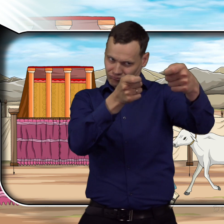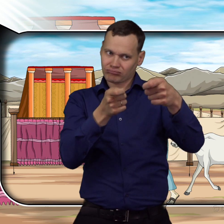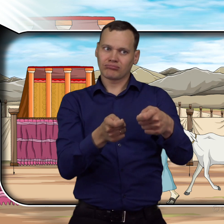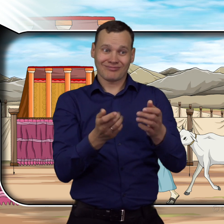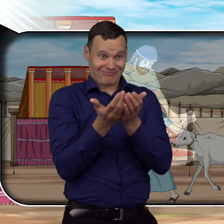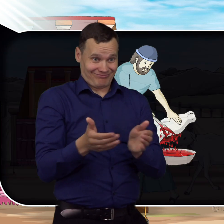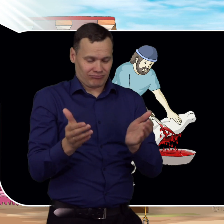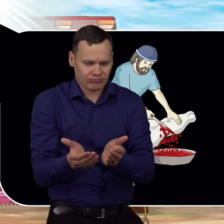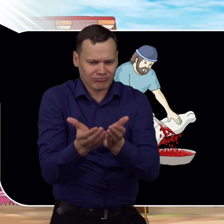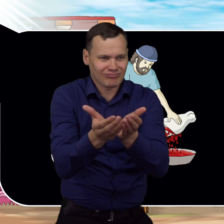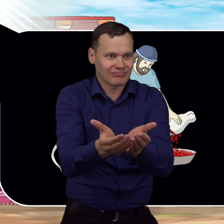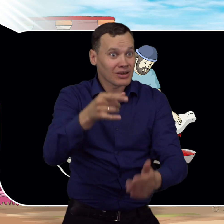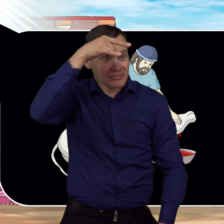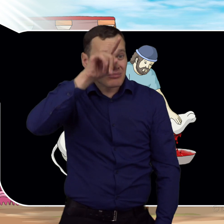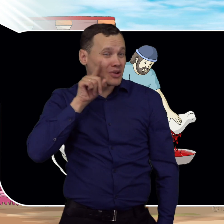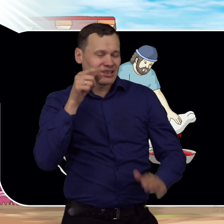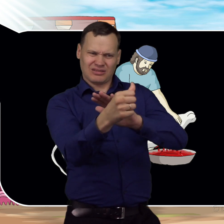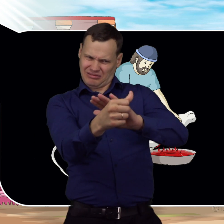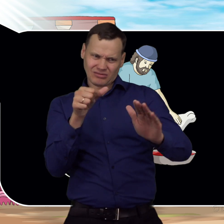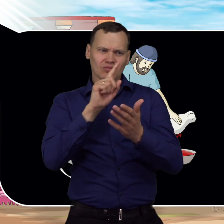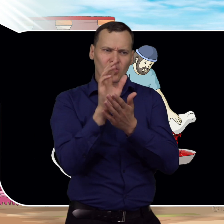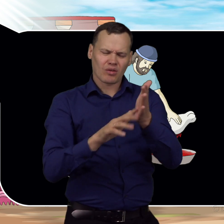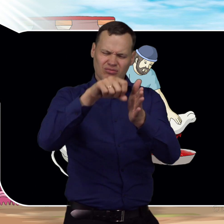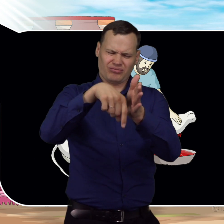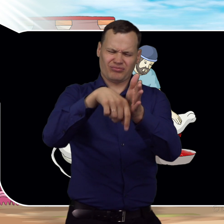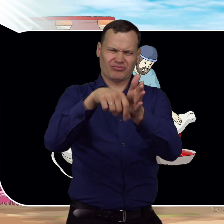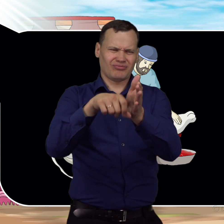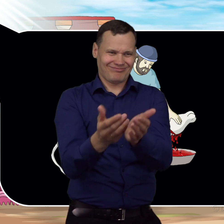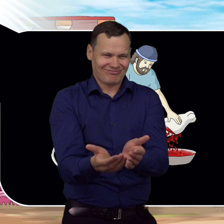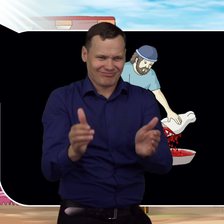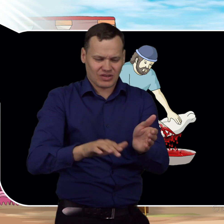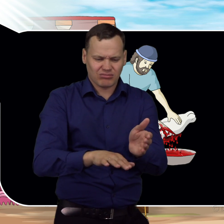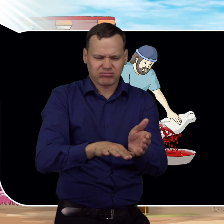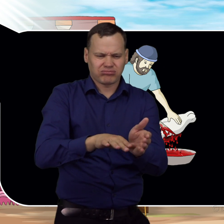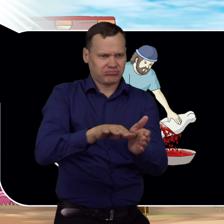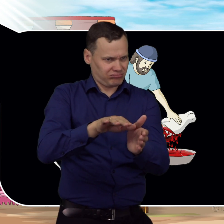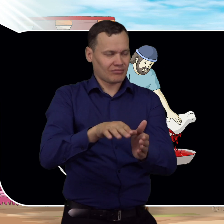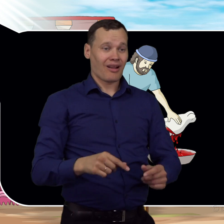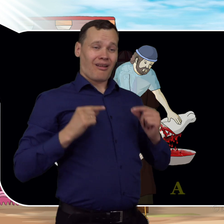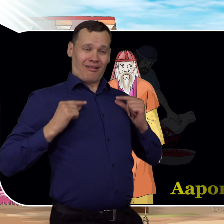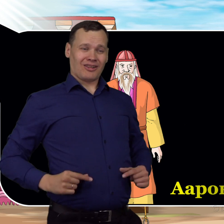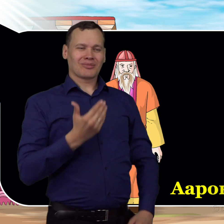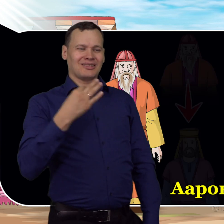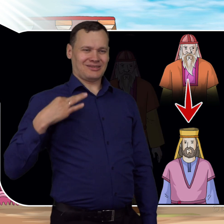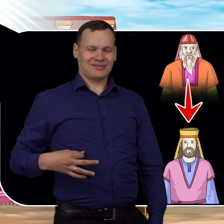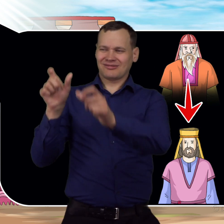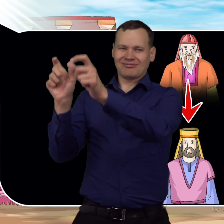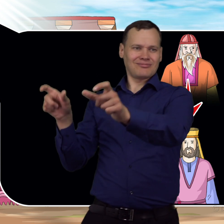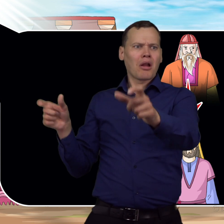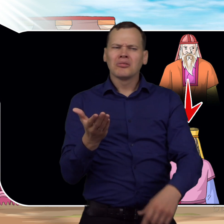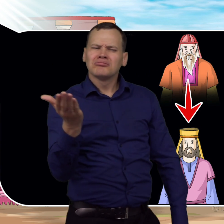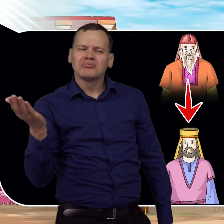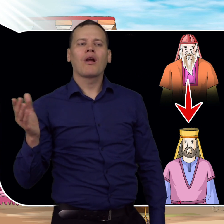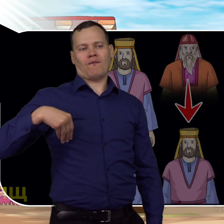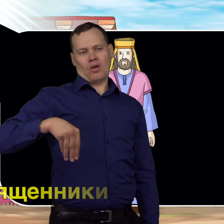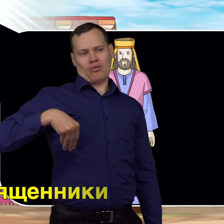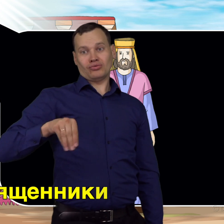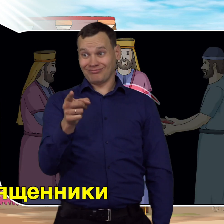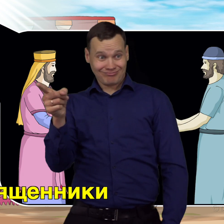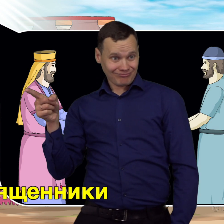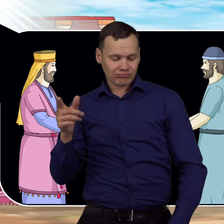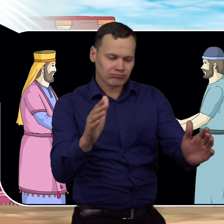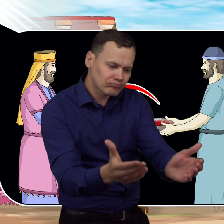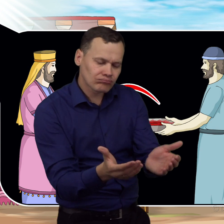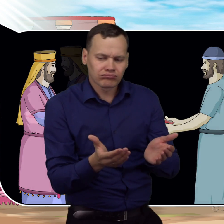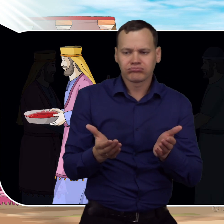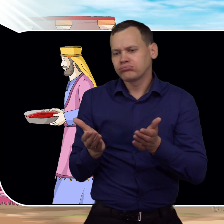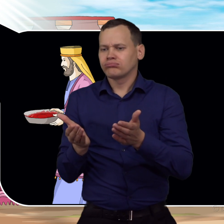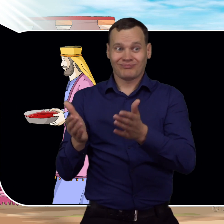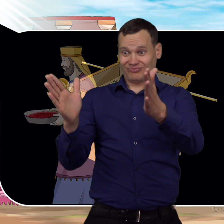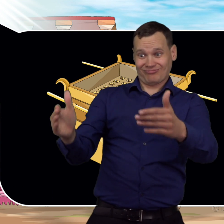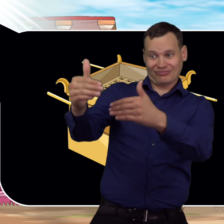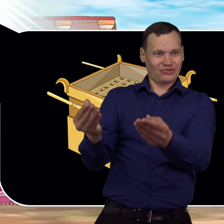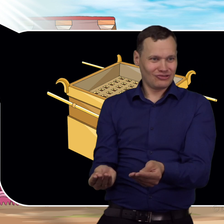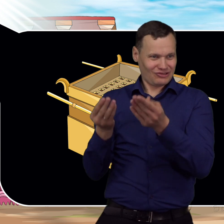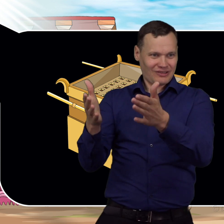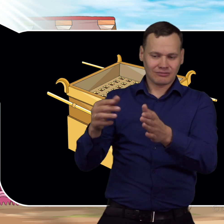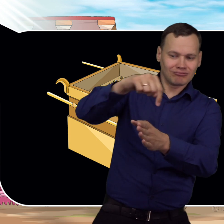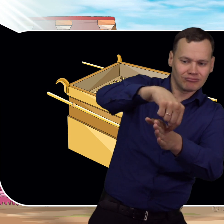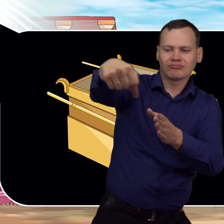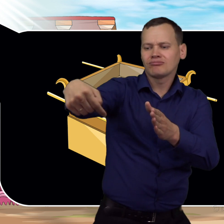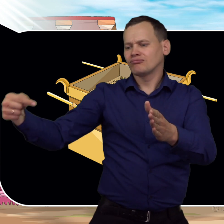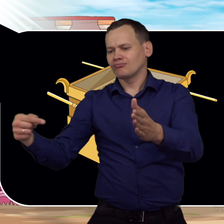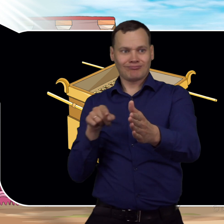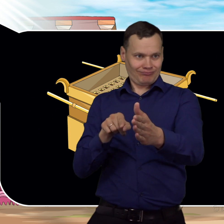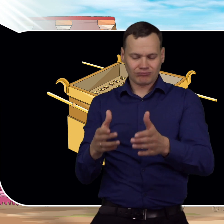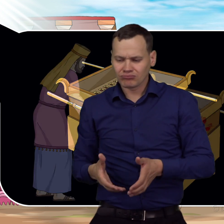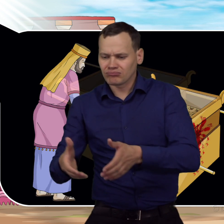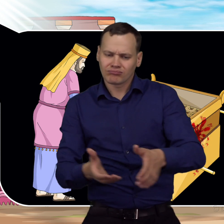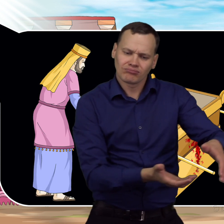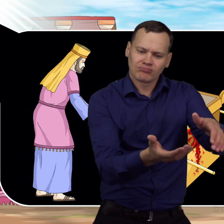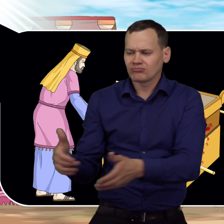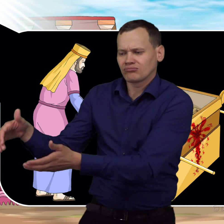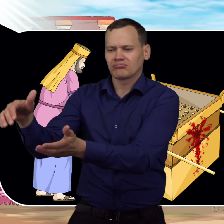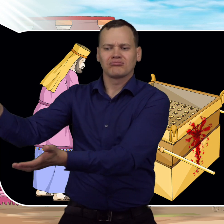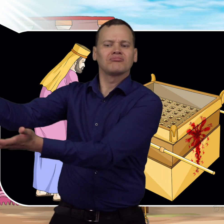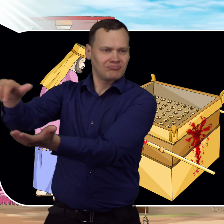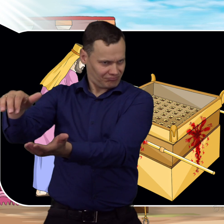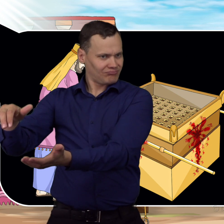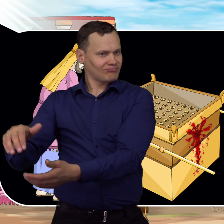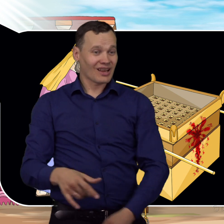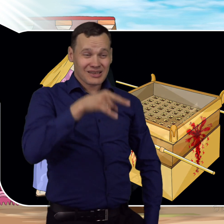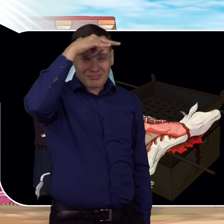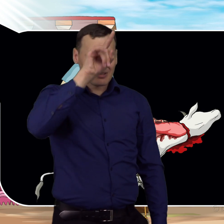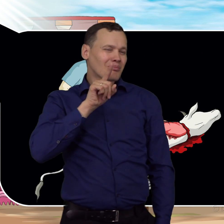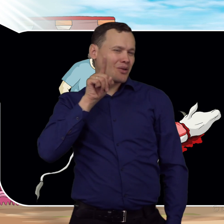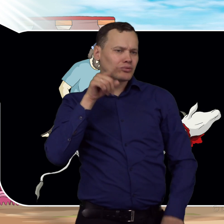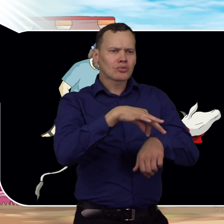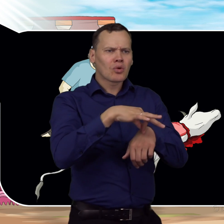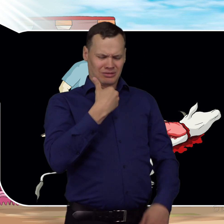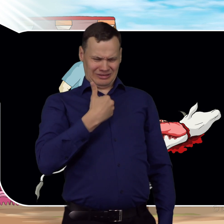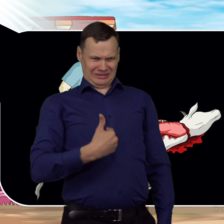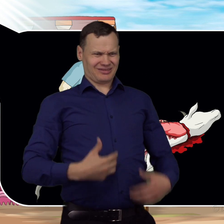And he shall slaughter the young bull before the LORD, and Aaron’s sons the priests are to present the blood and sprinkle it on all sides of the altar at the entrance to the Tent of Meeting.